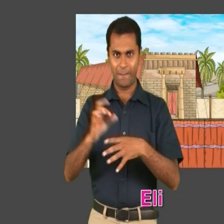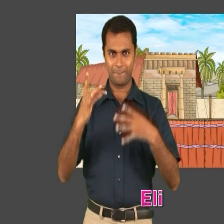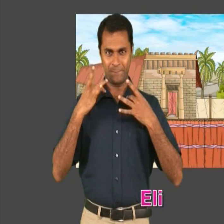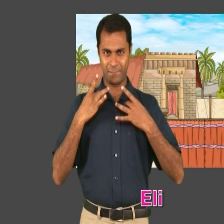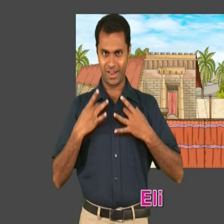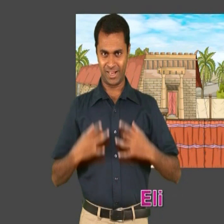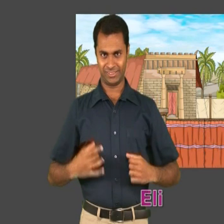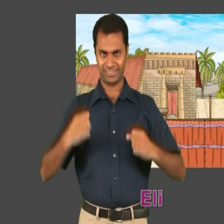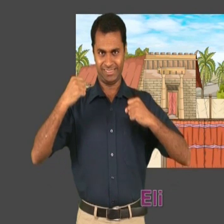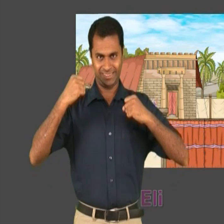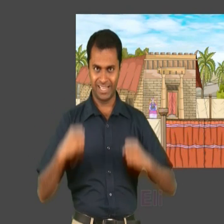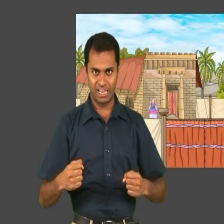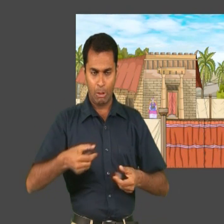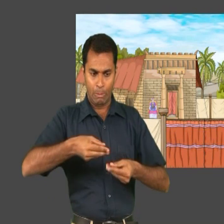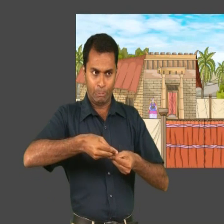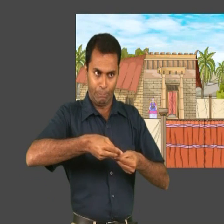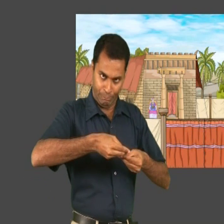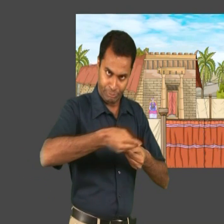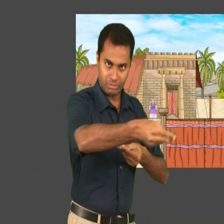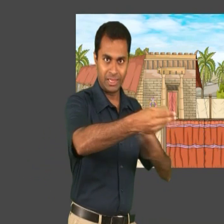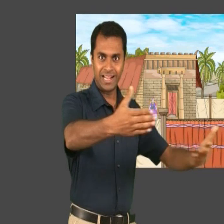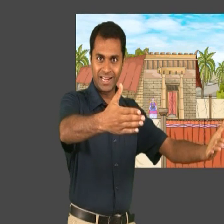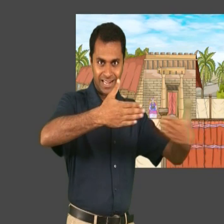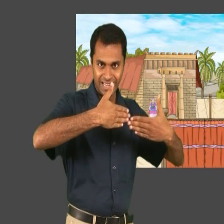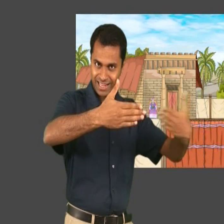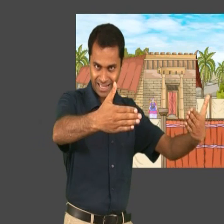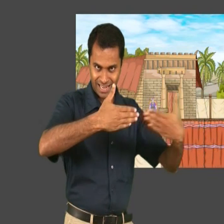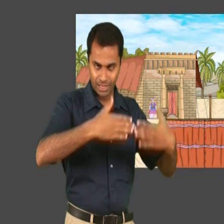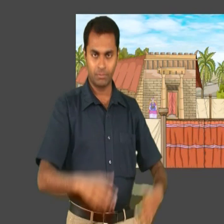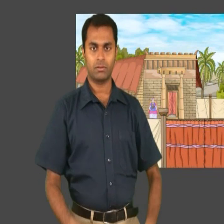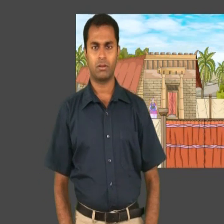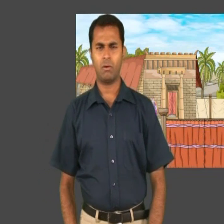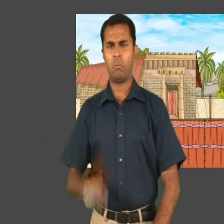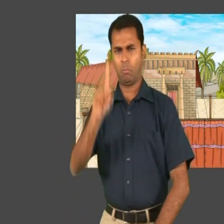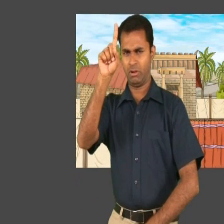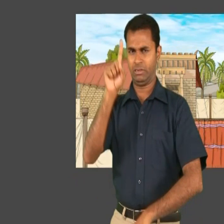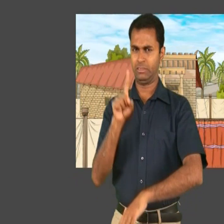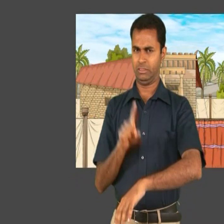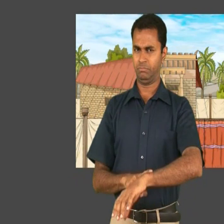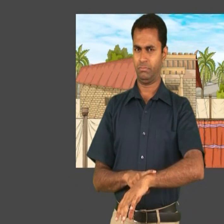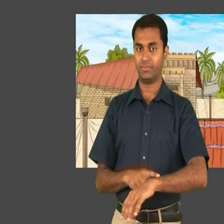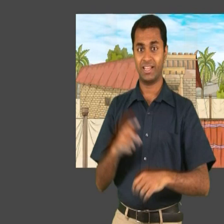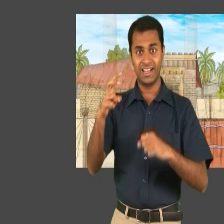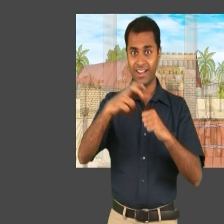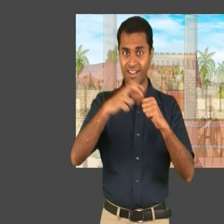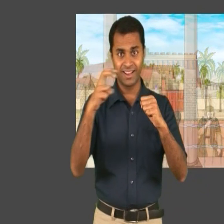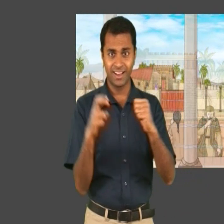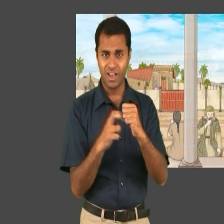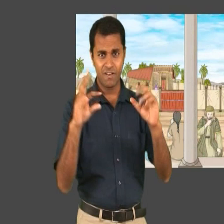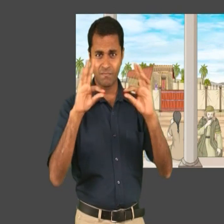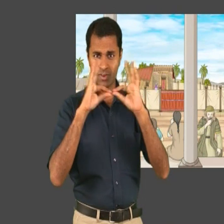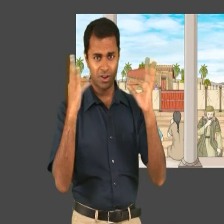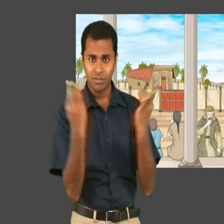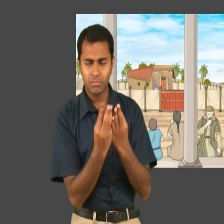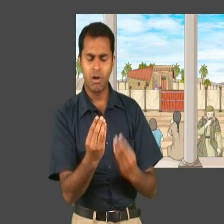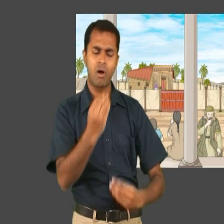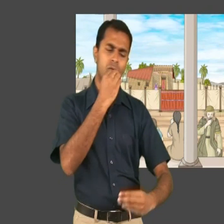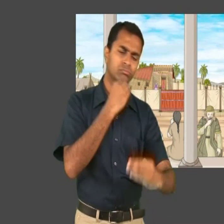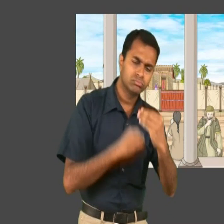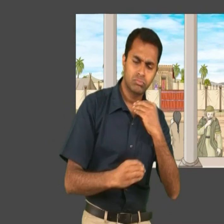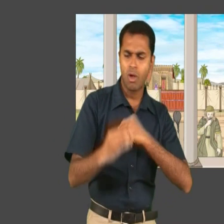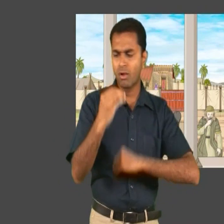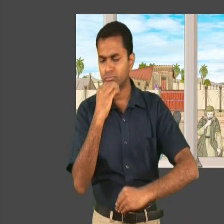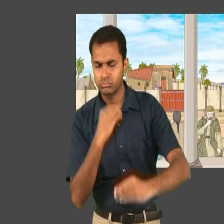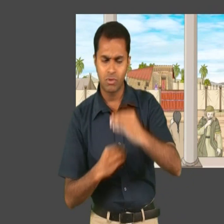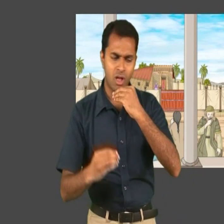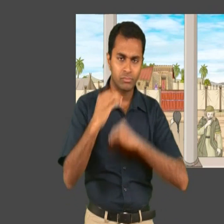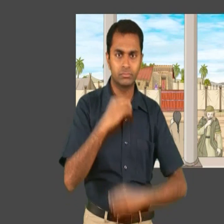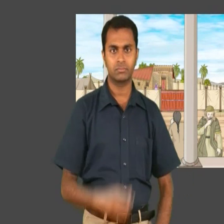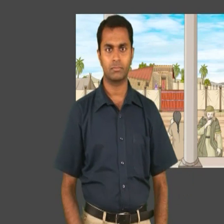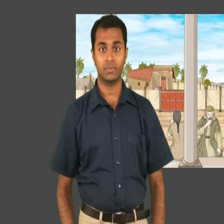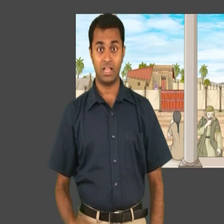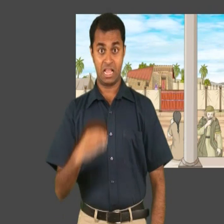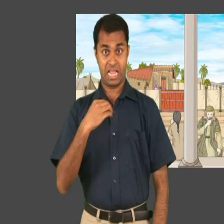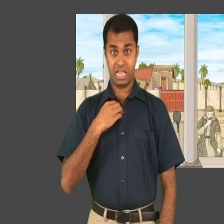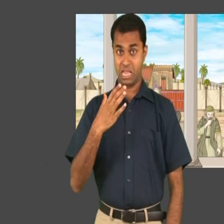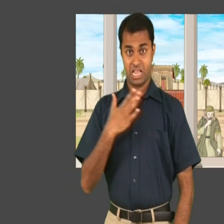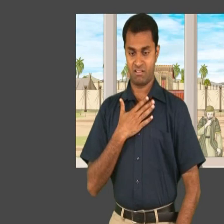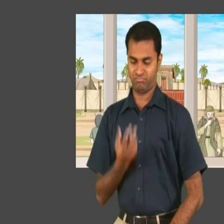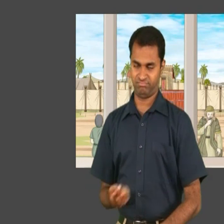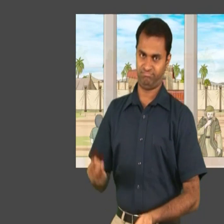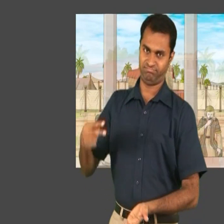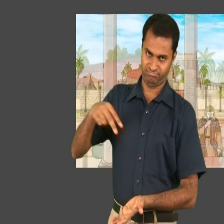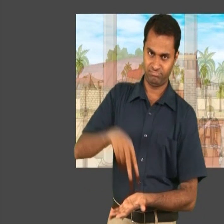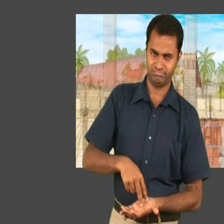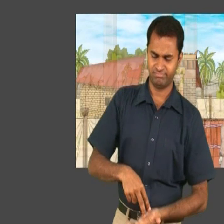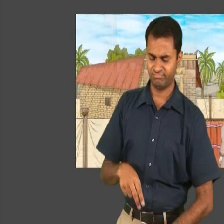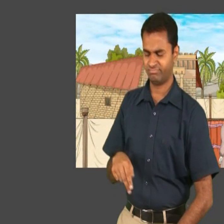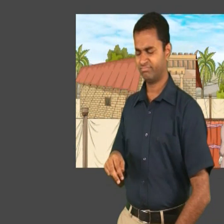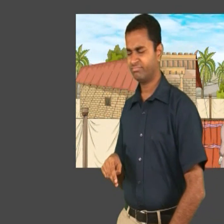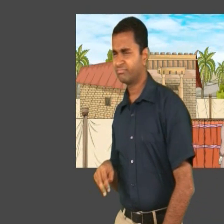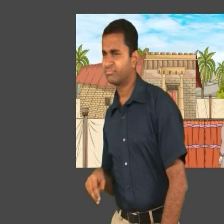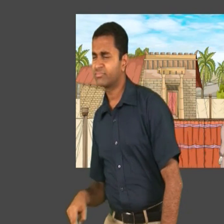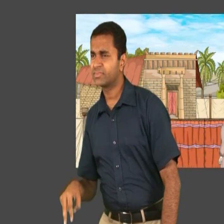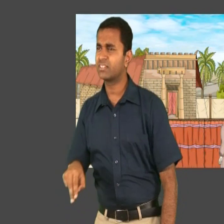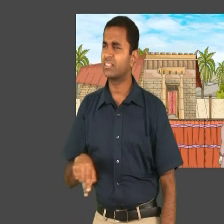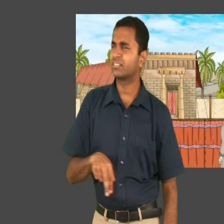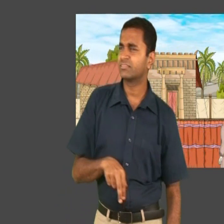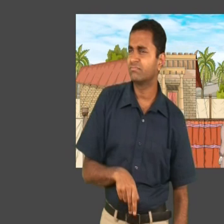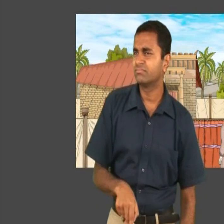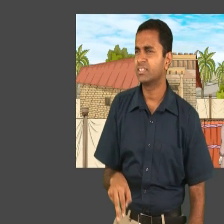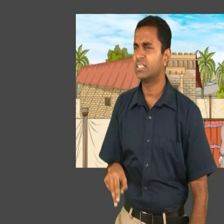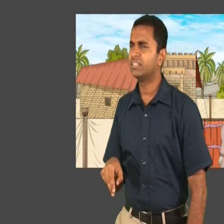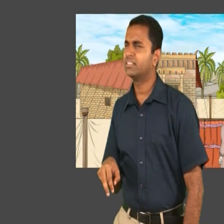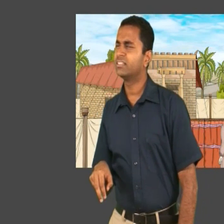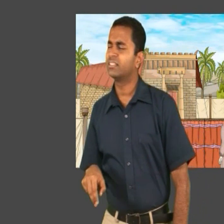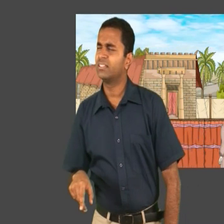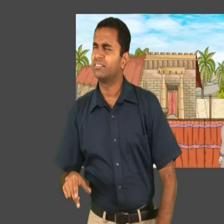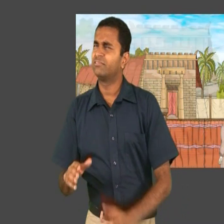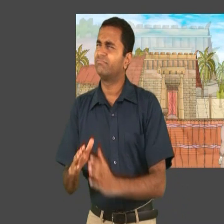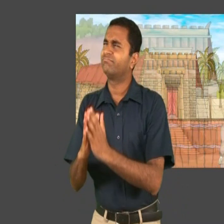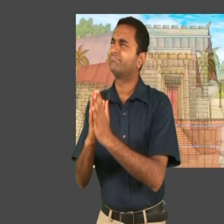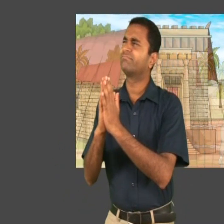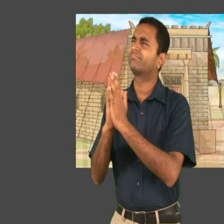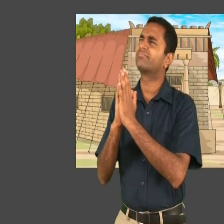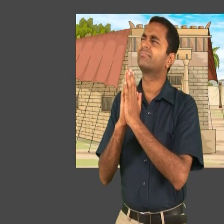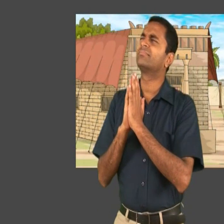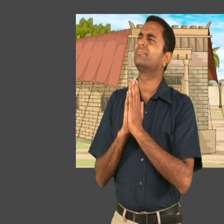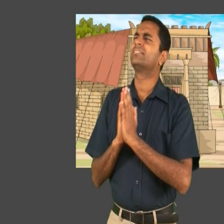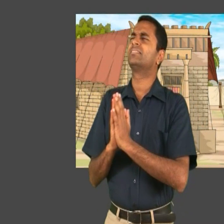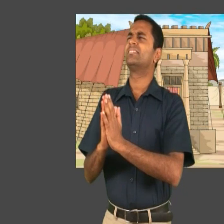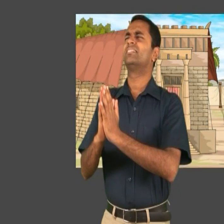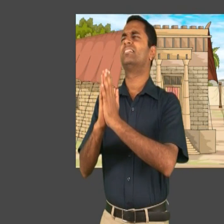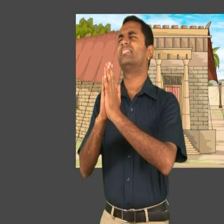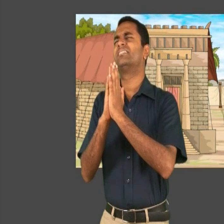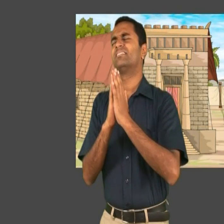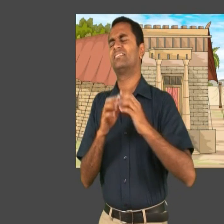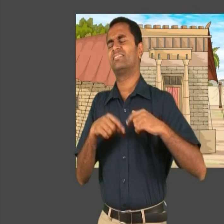Now Eli the priest was sitting on a chair by the doorpost of the temple of the LORD.